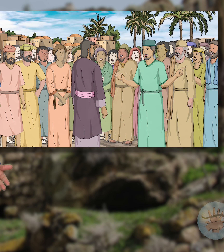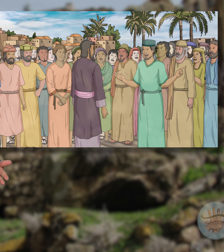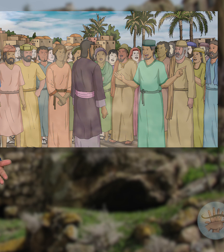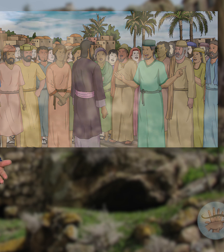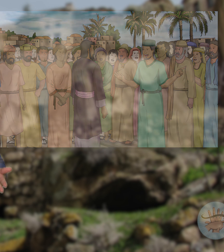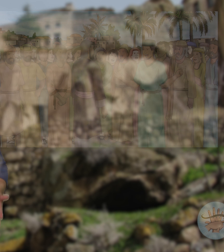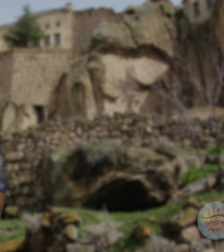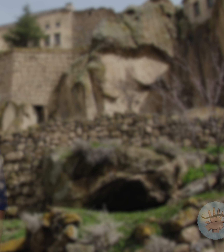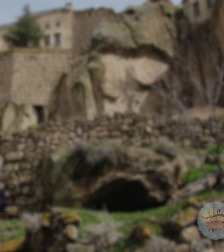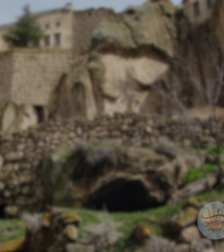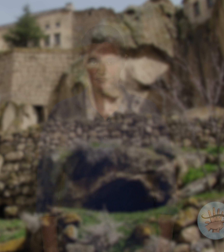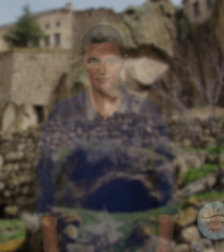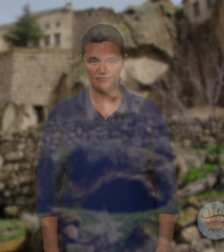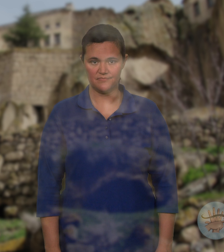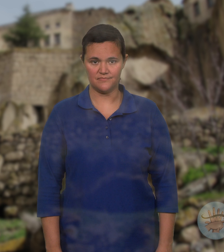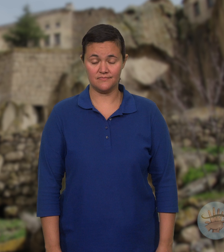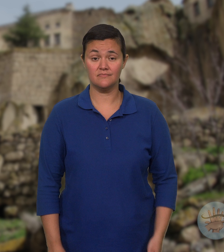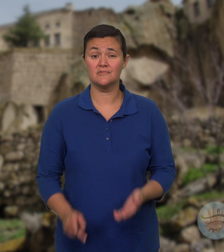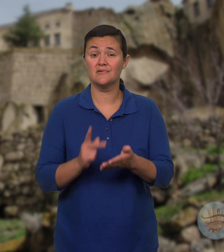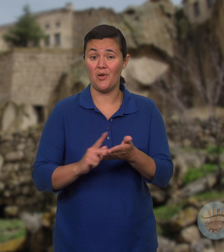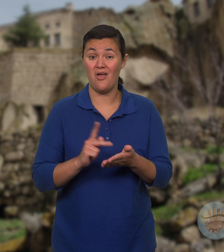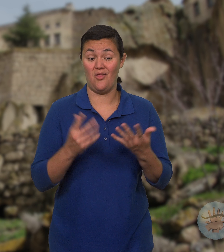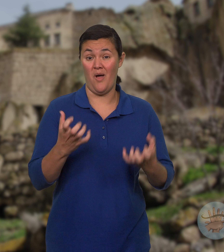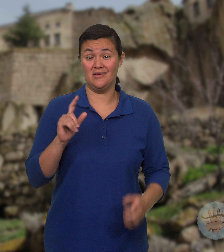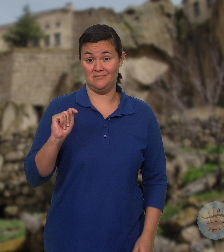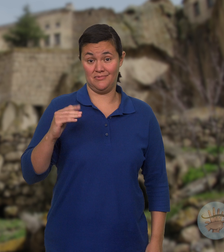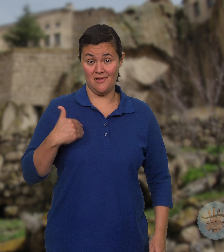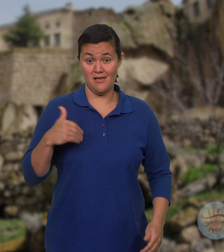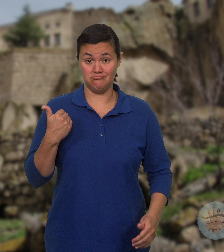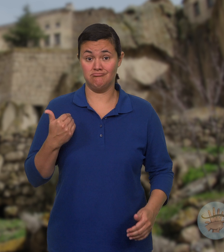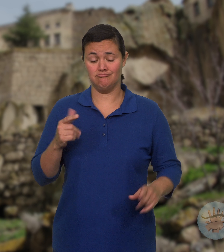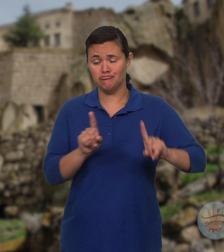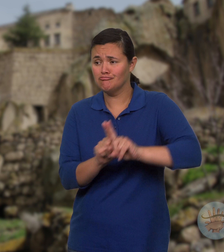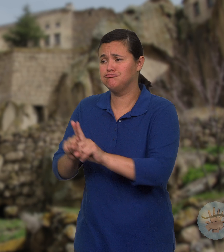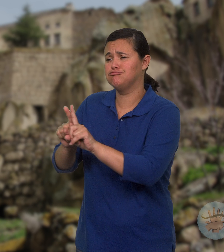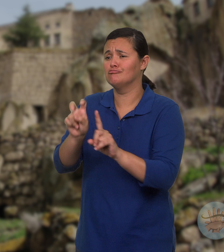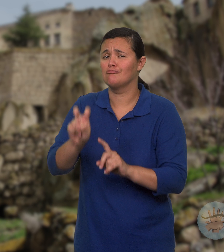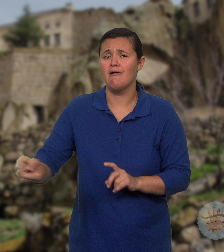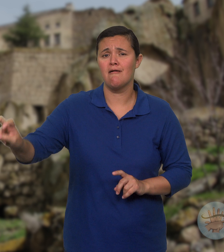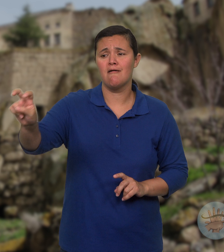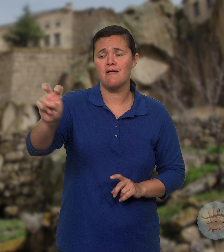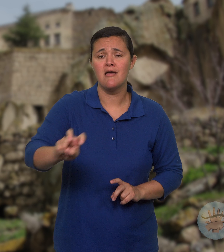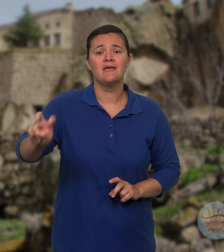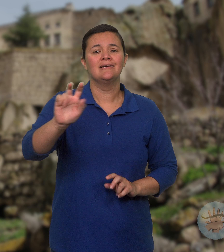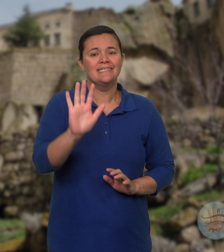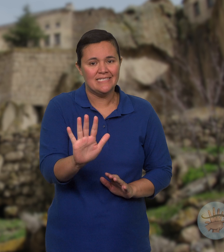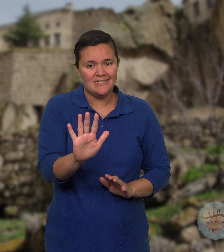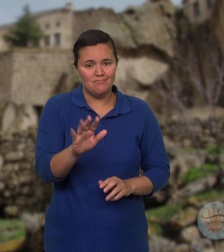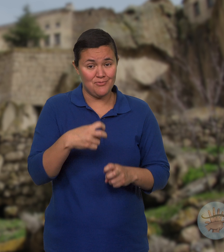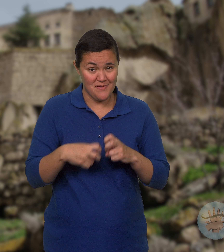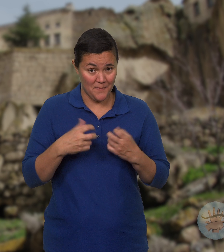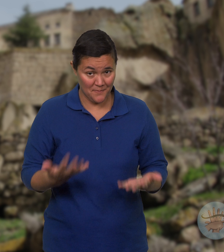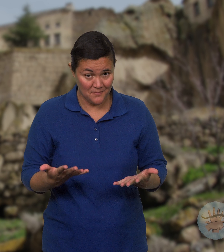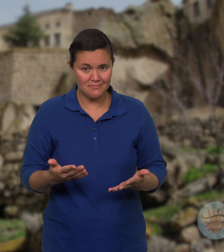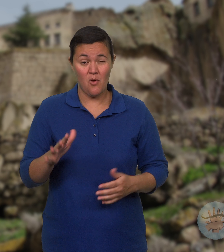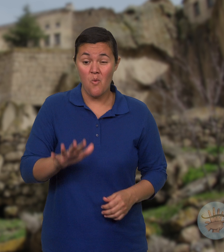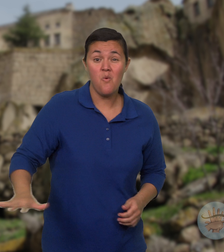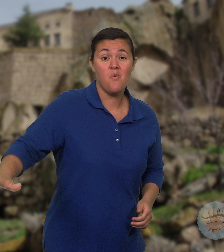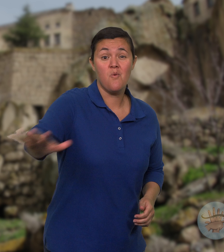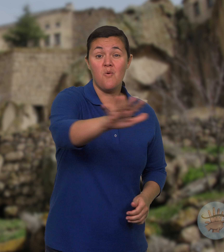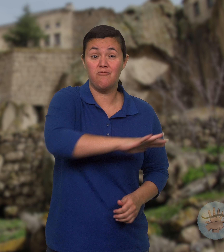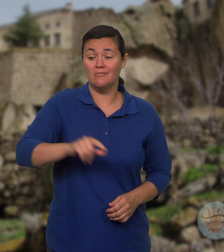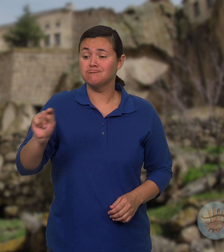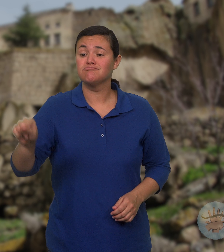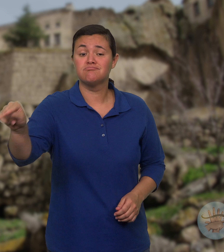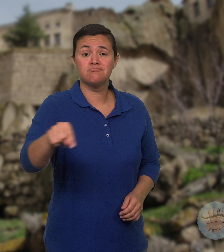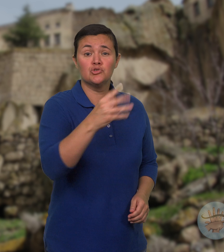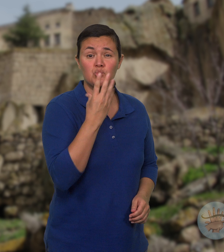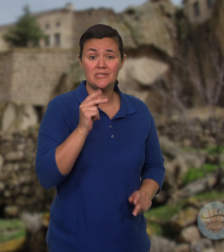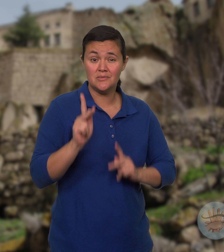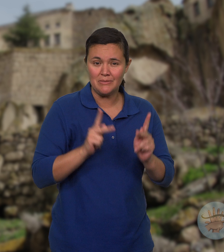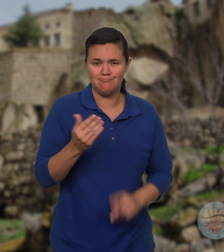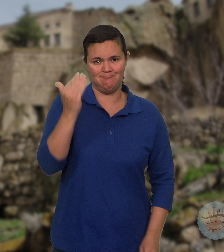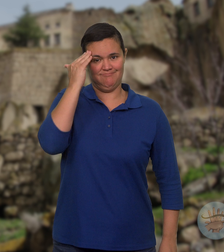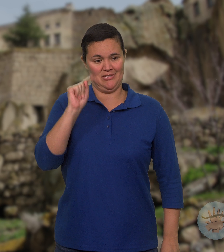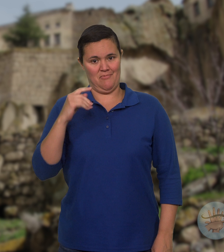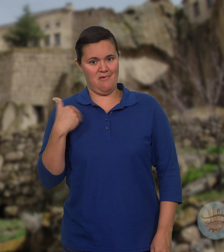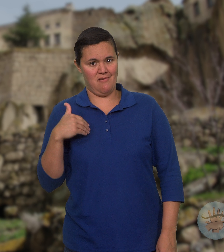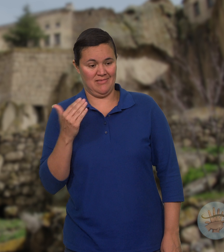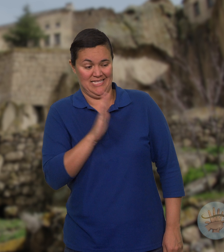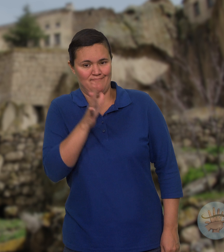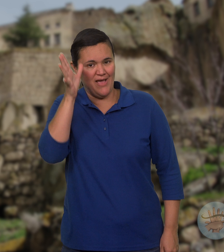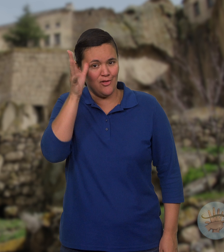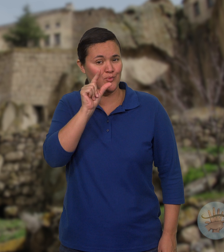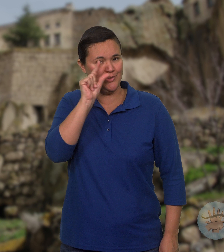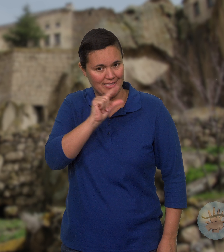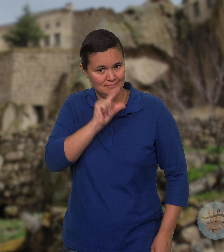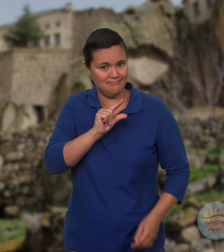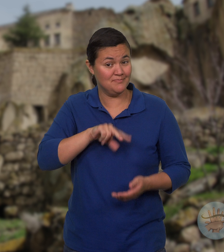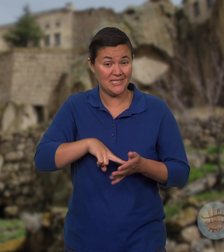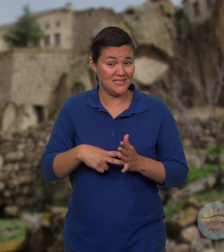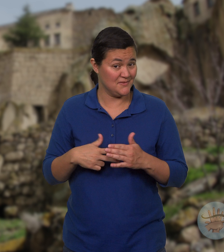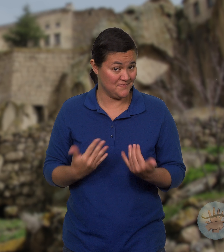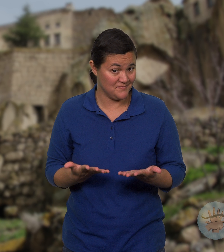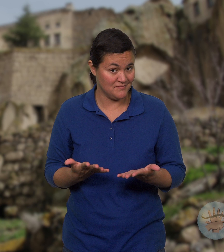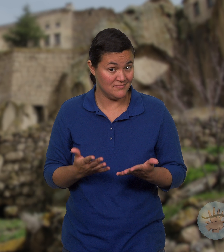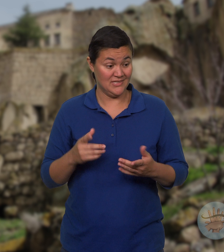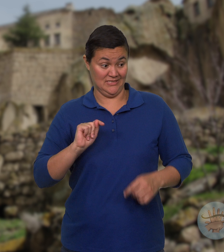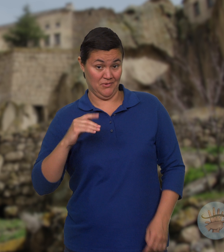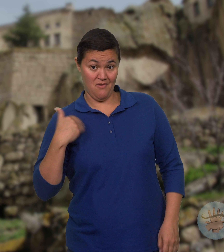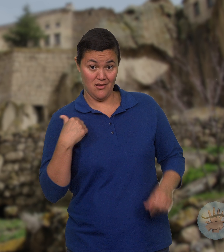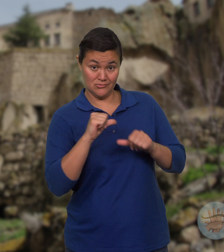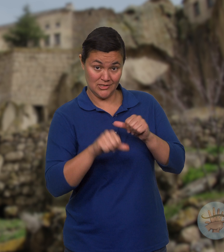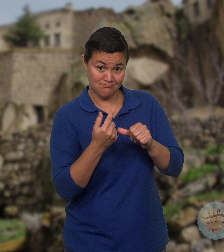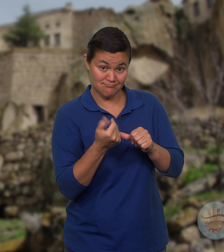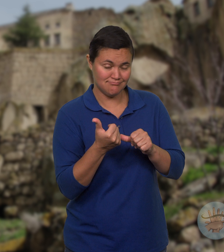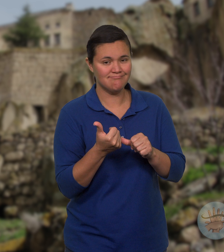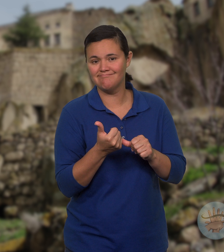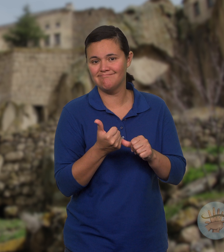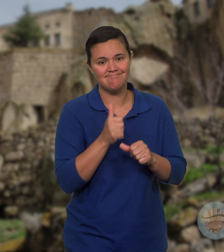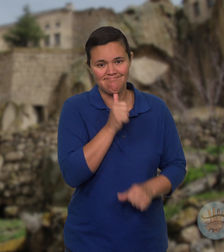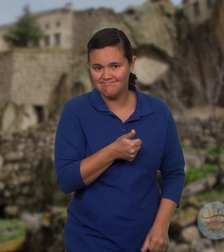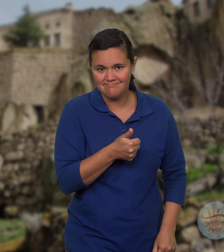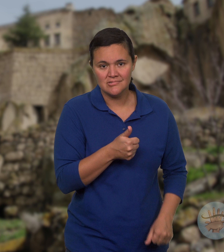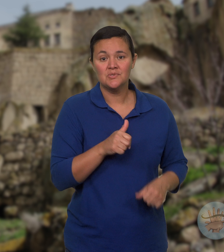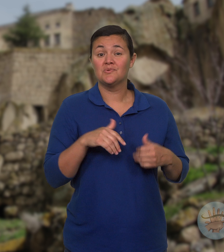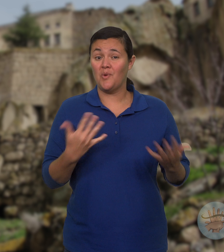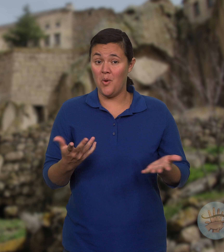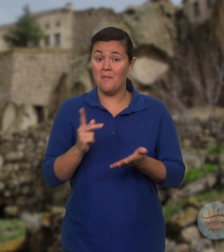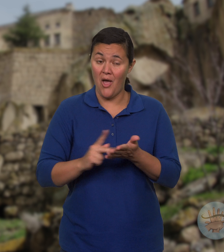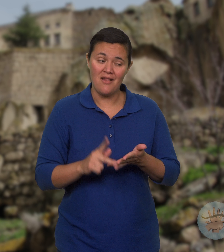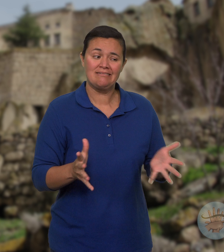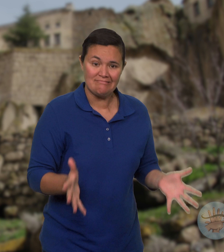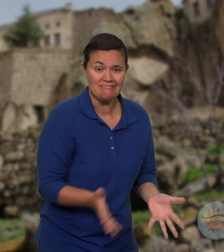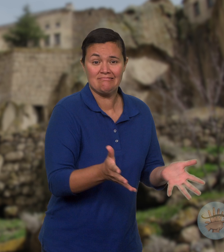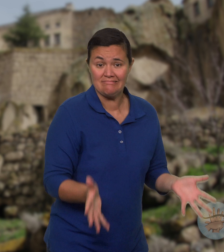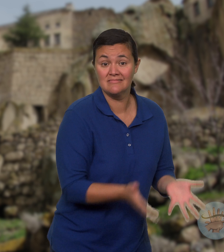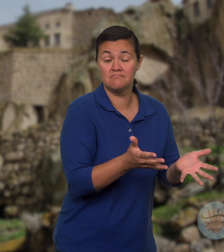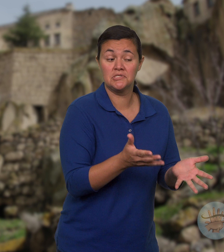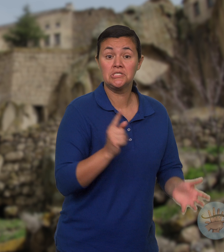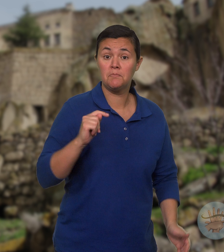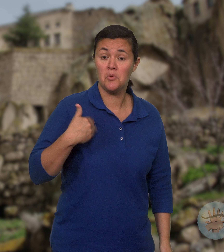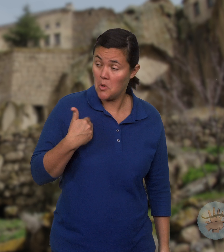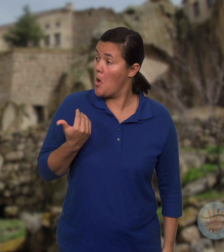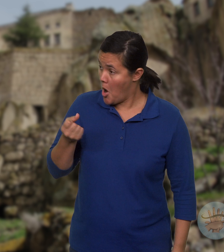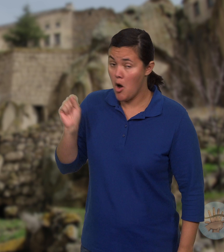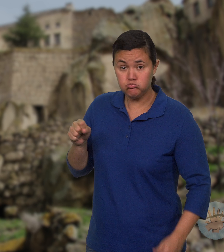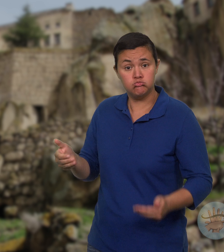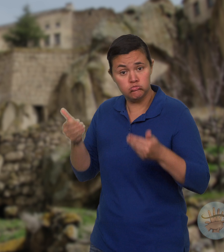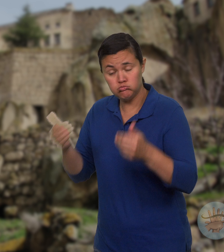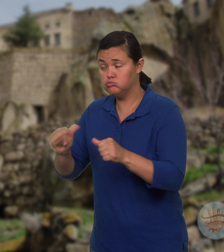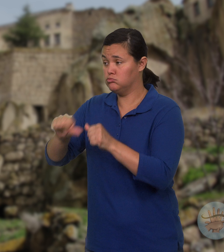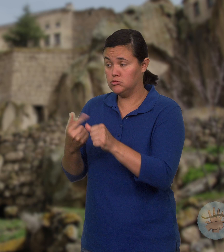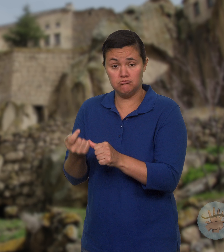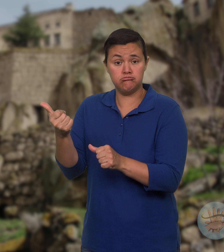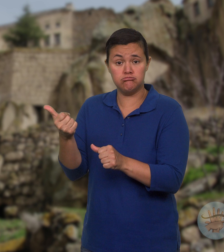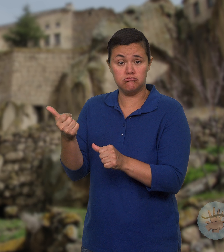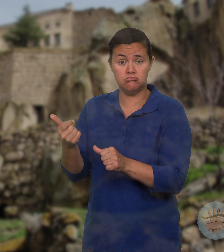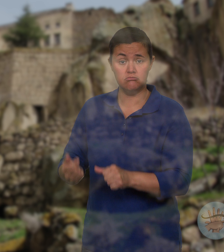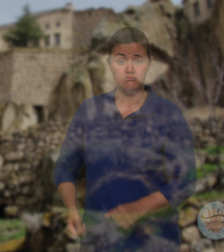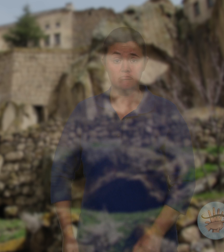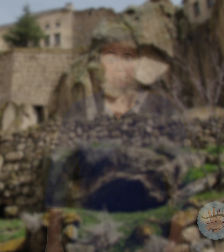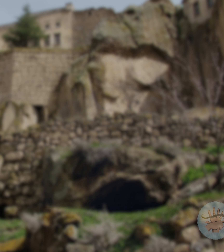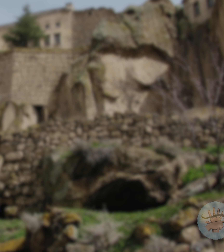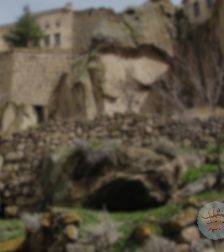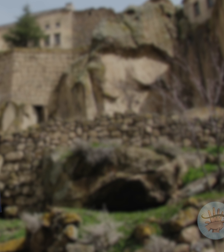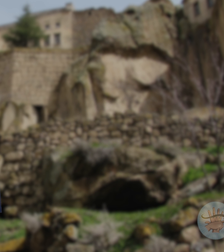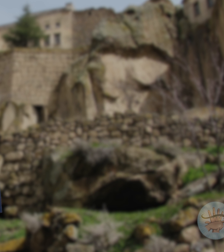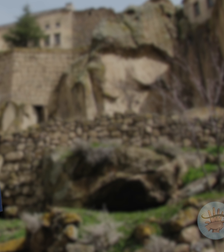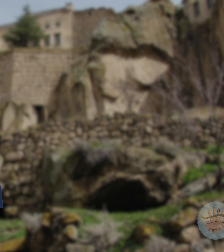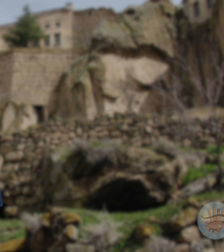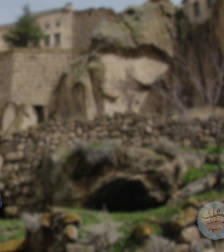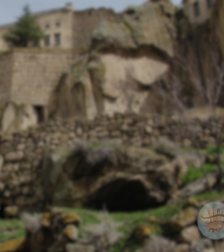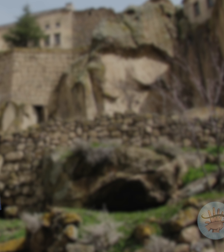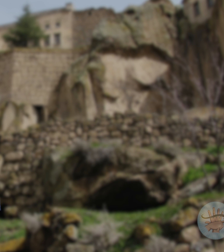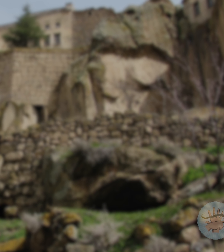Paul wanted Timothy to accompany him, so he took him and circumcised him on account of the Jews in that area, for they all knew that his father was a Greek.